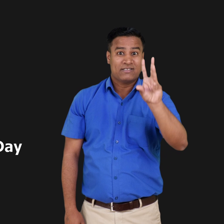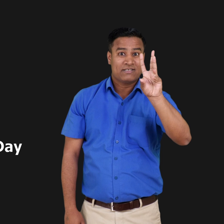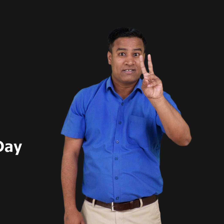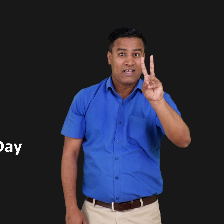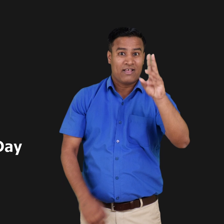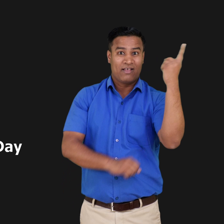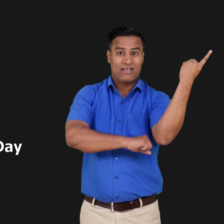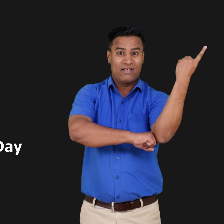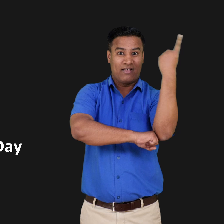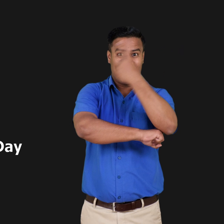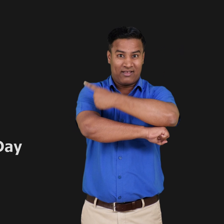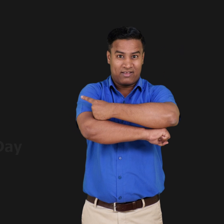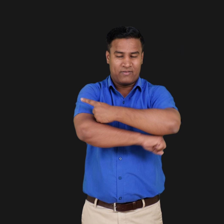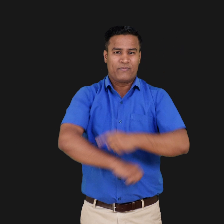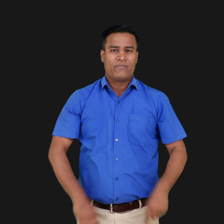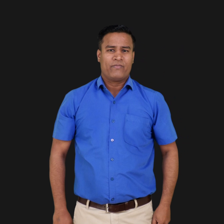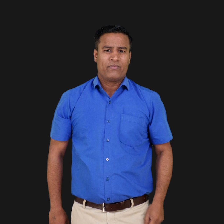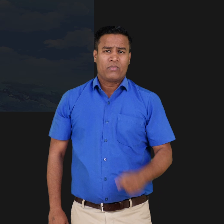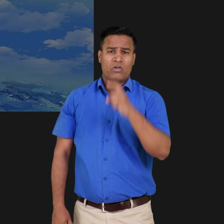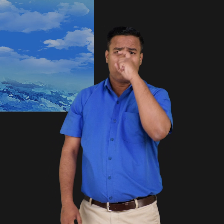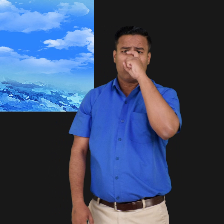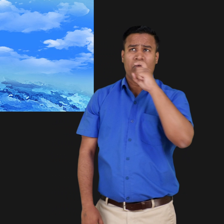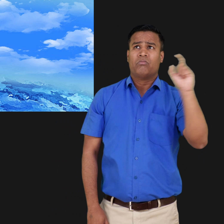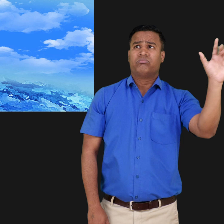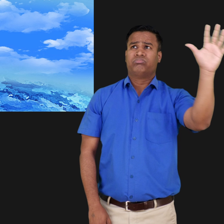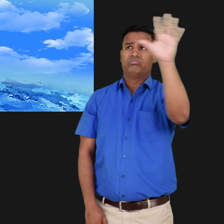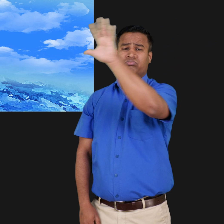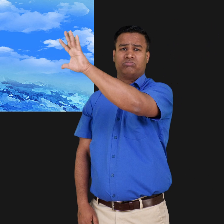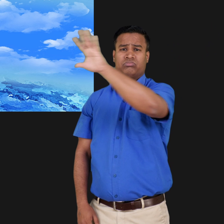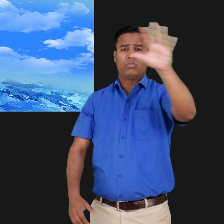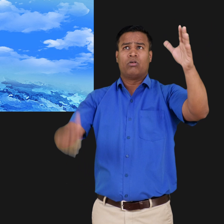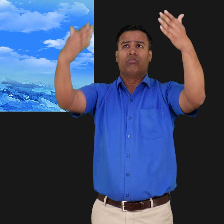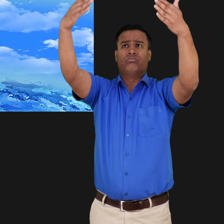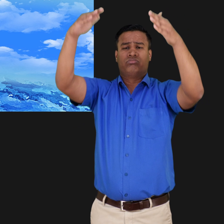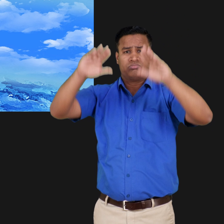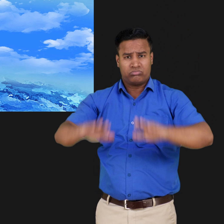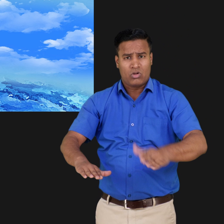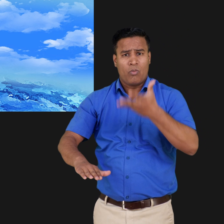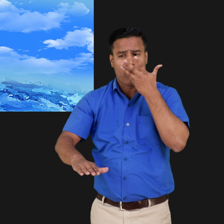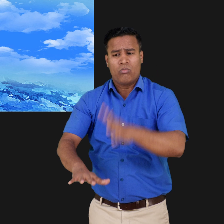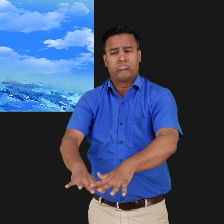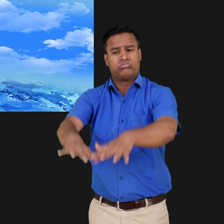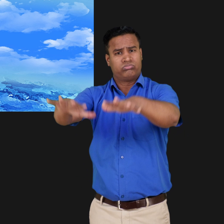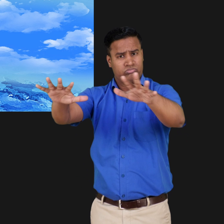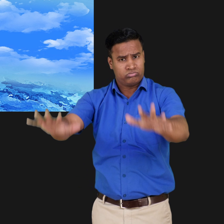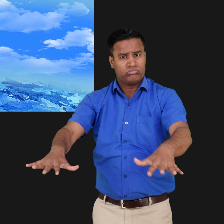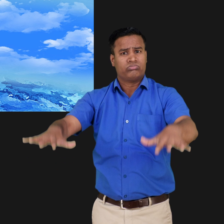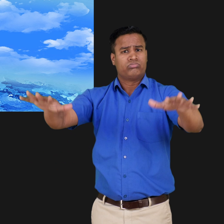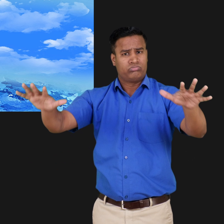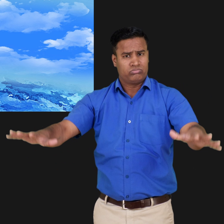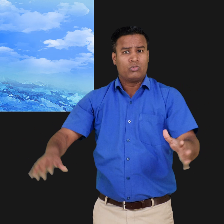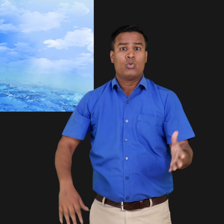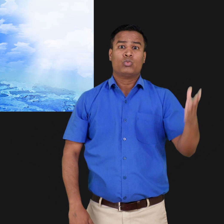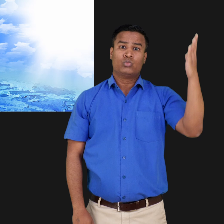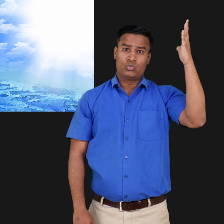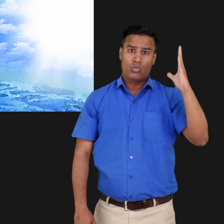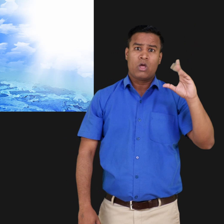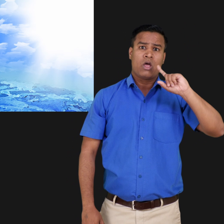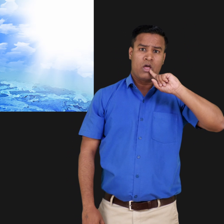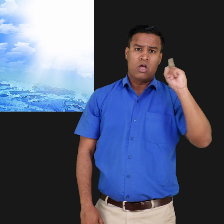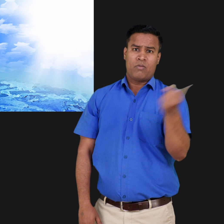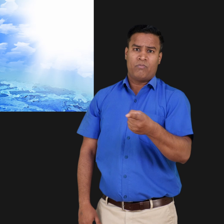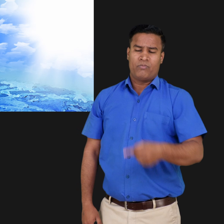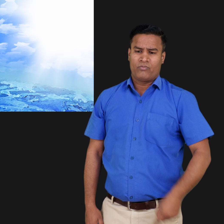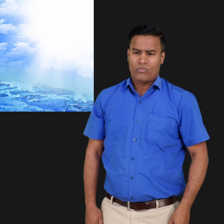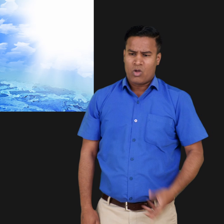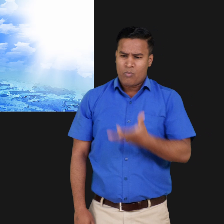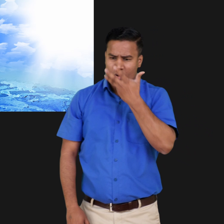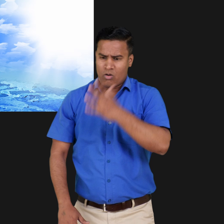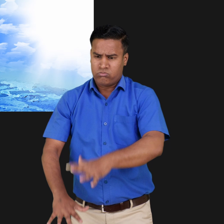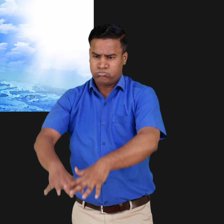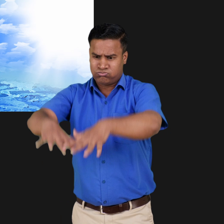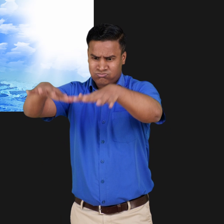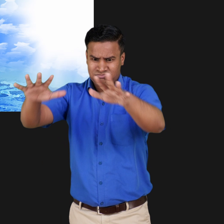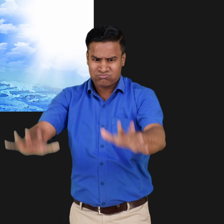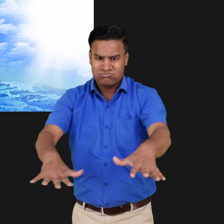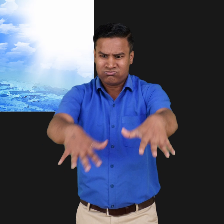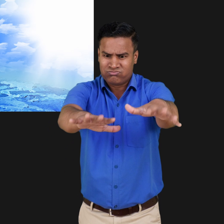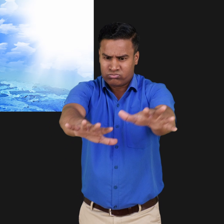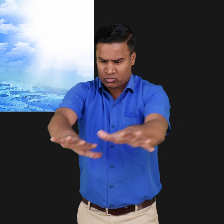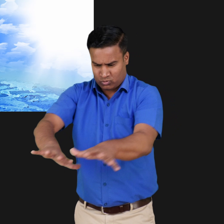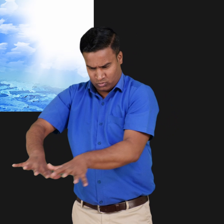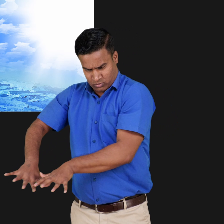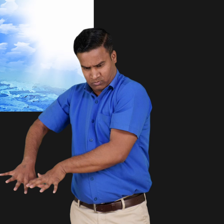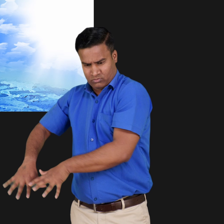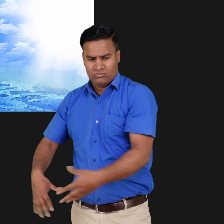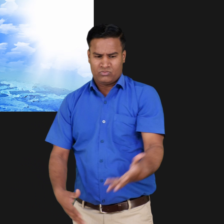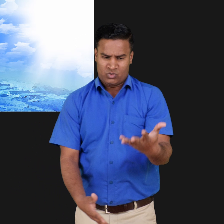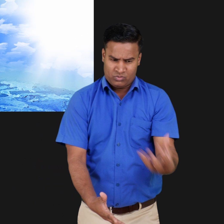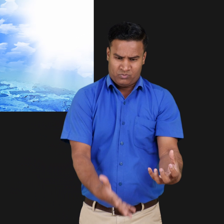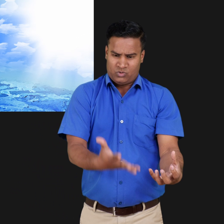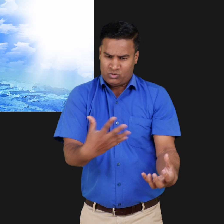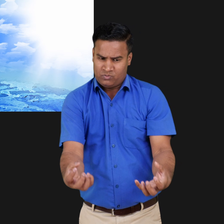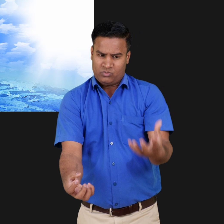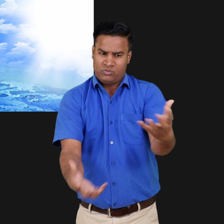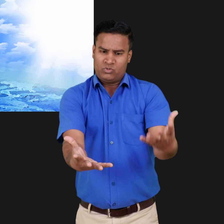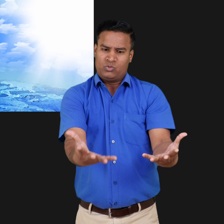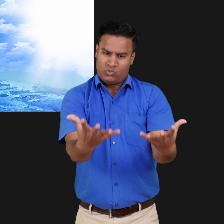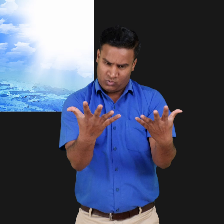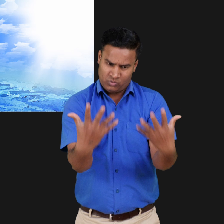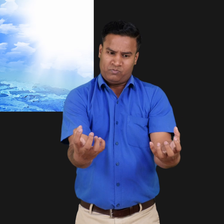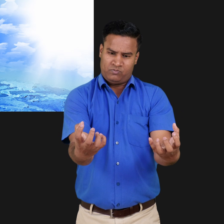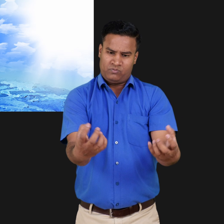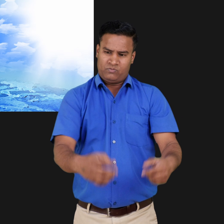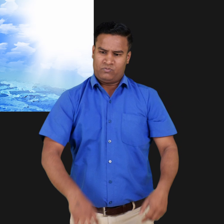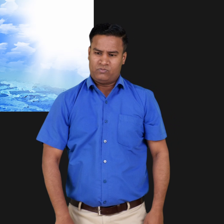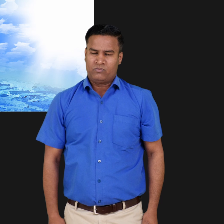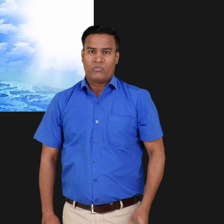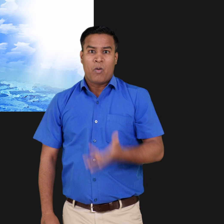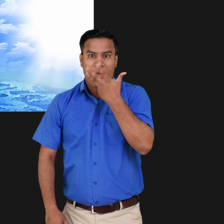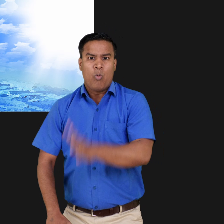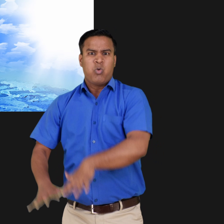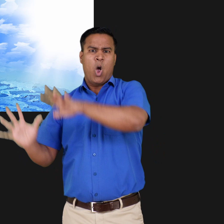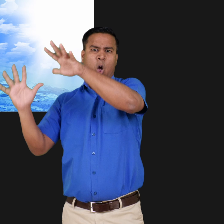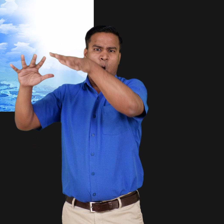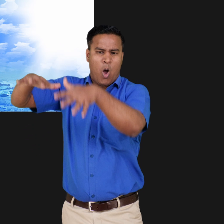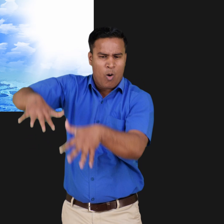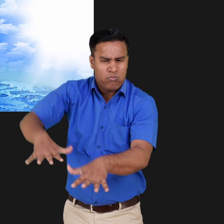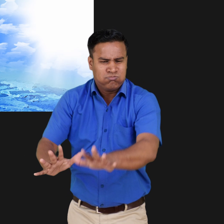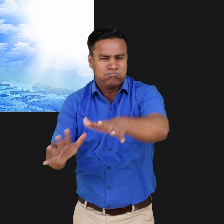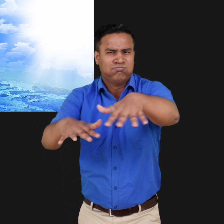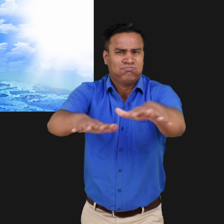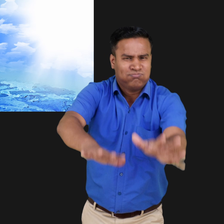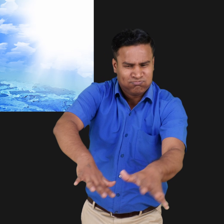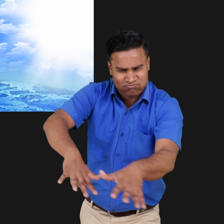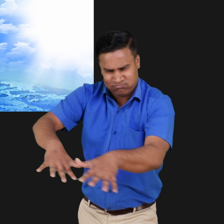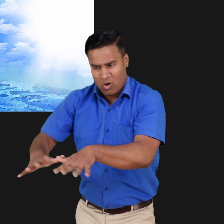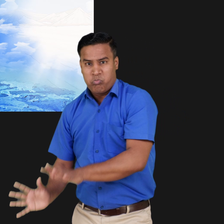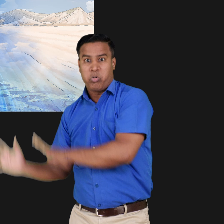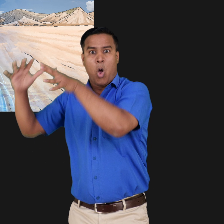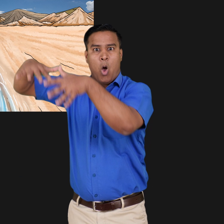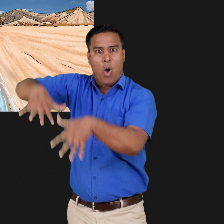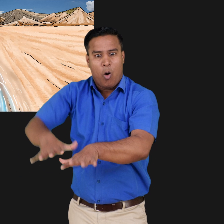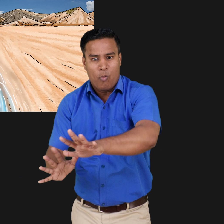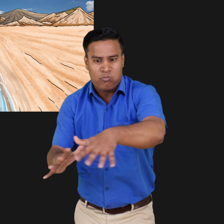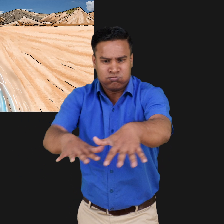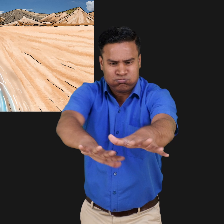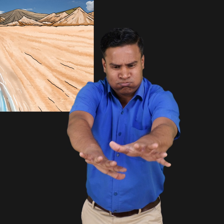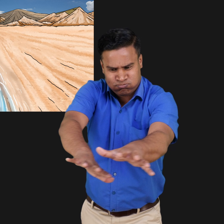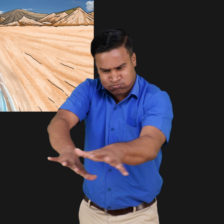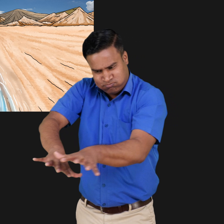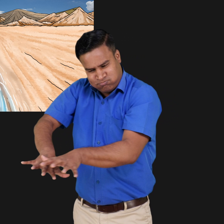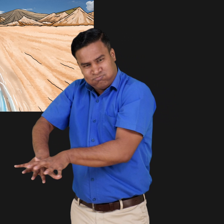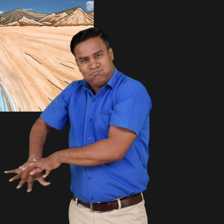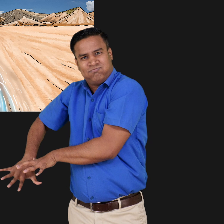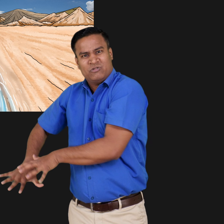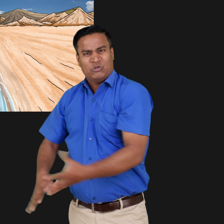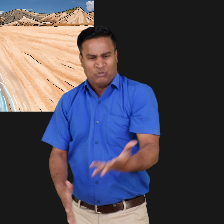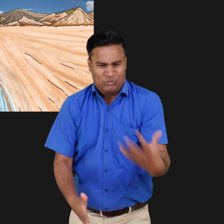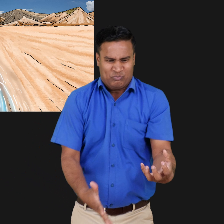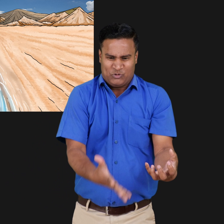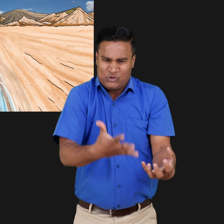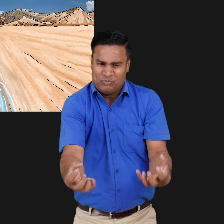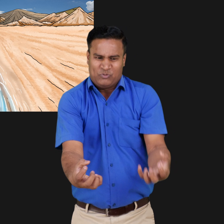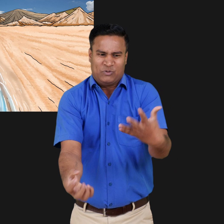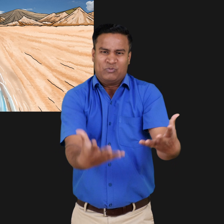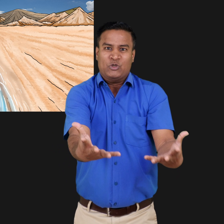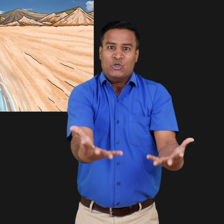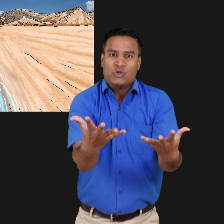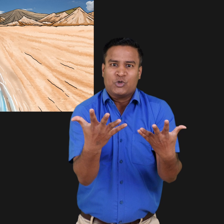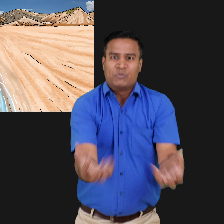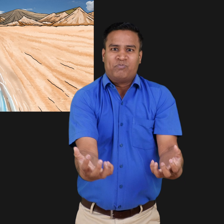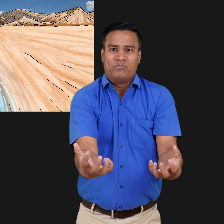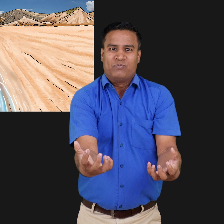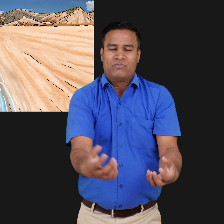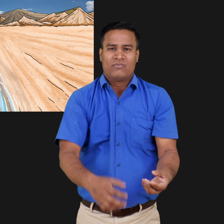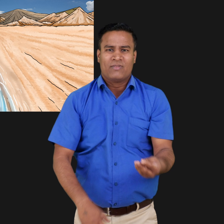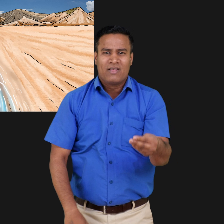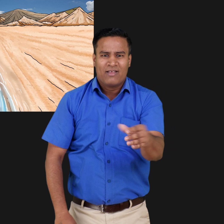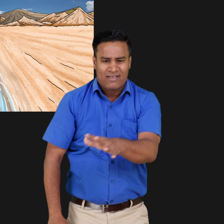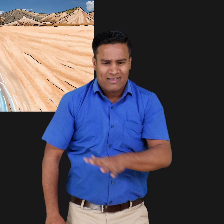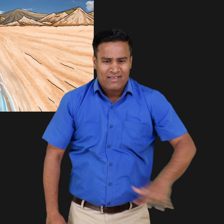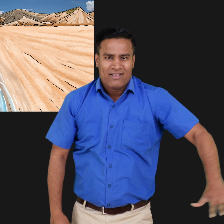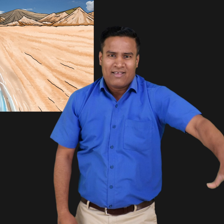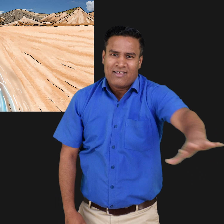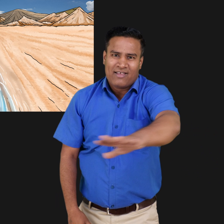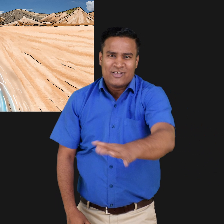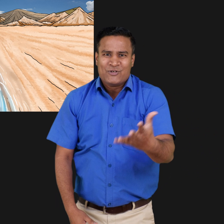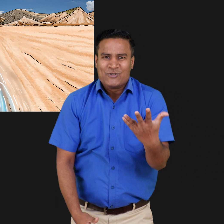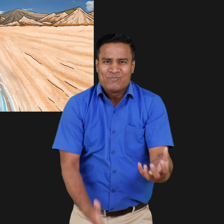And God said, “Let the waters under the sky be gathered into one place, so that the dry land may appear.” And it was so.